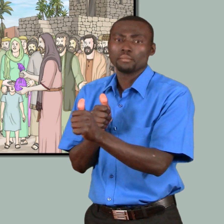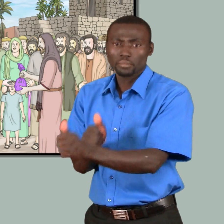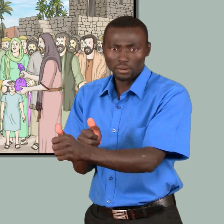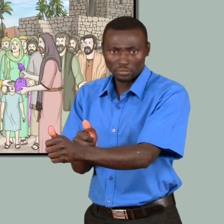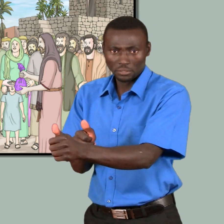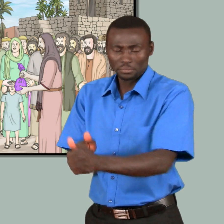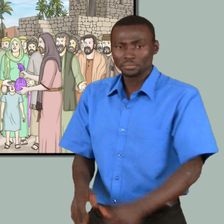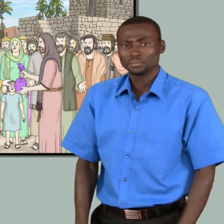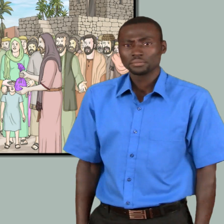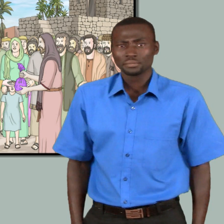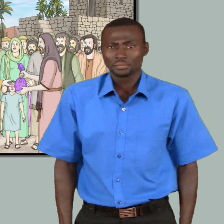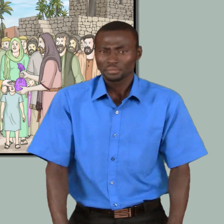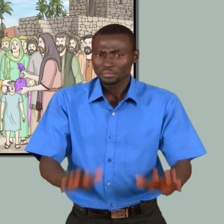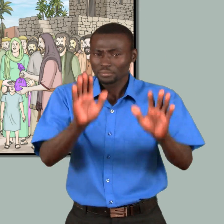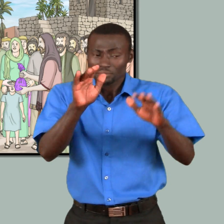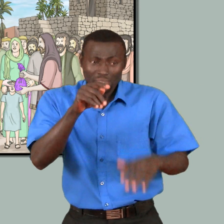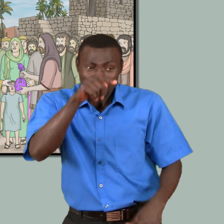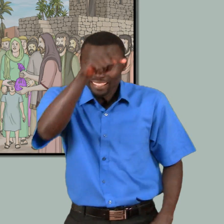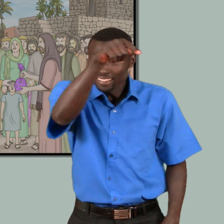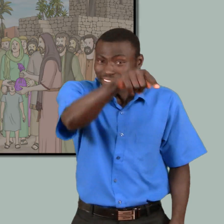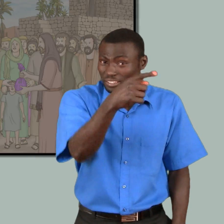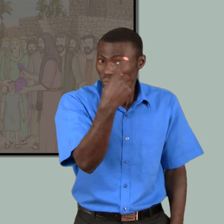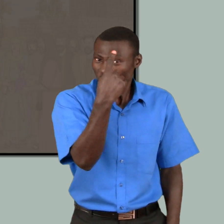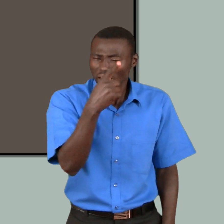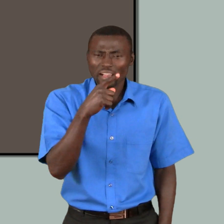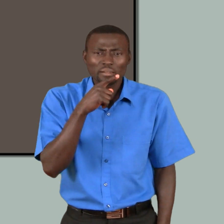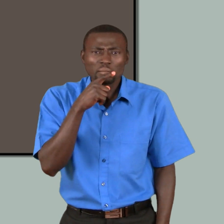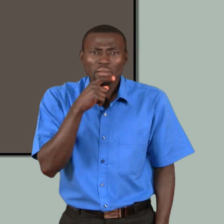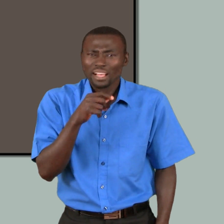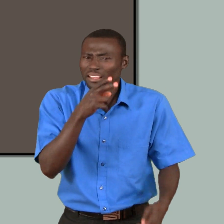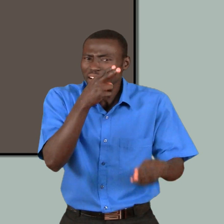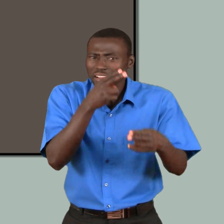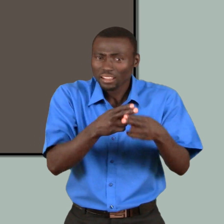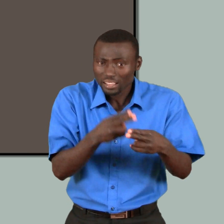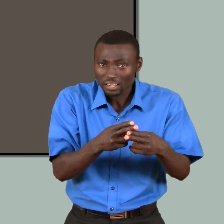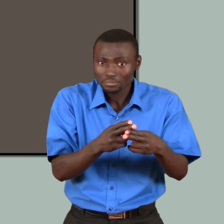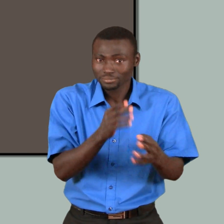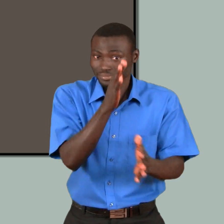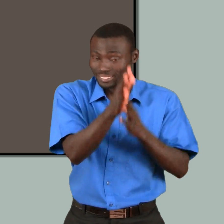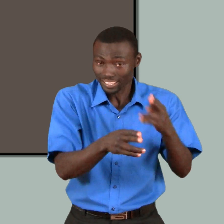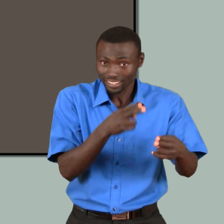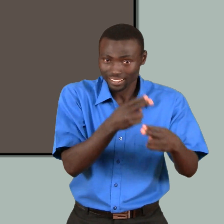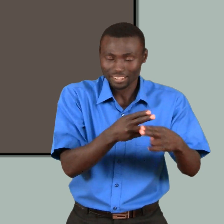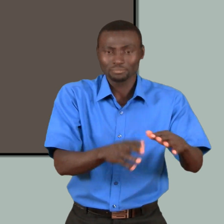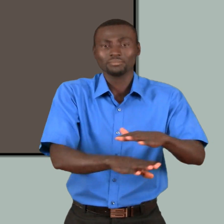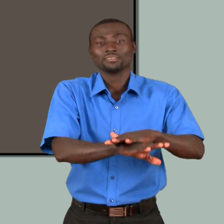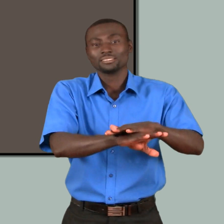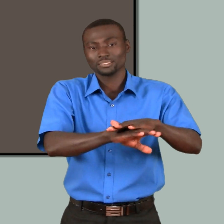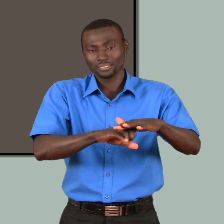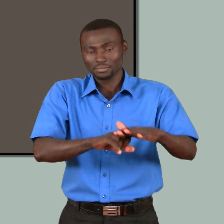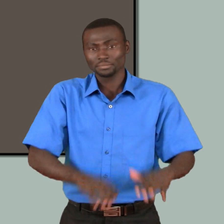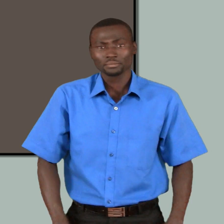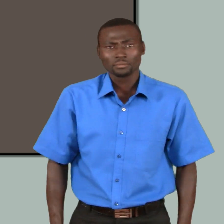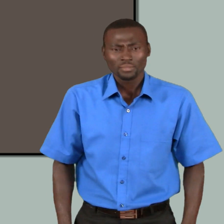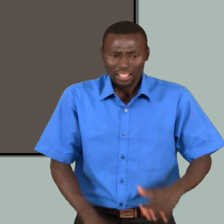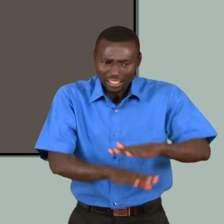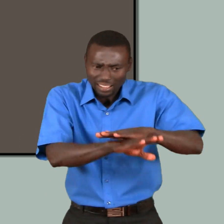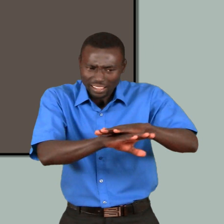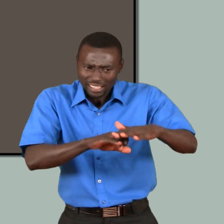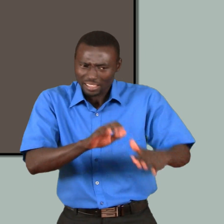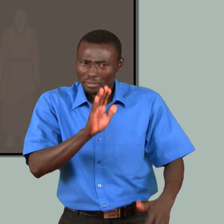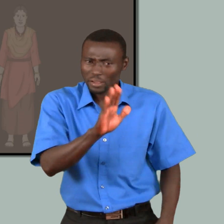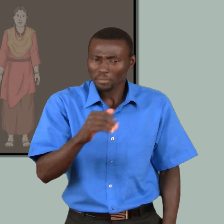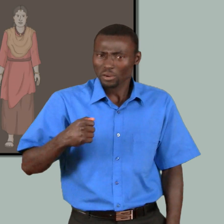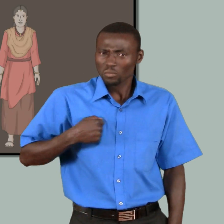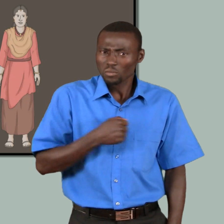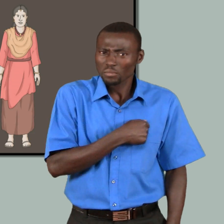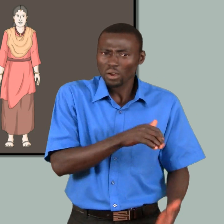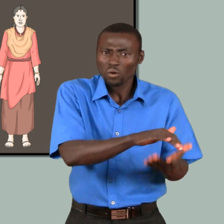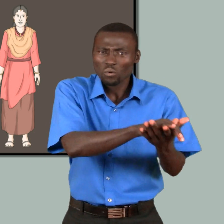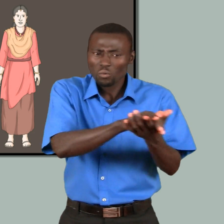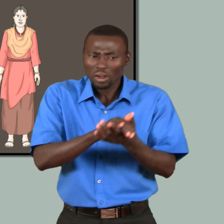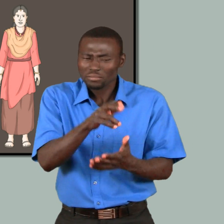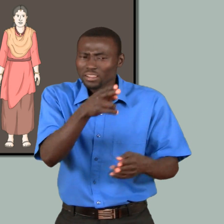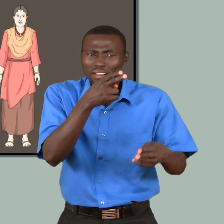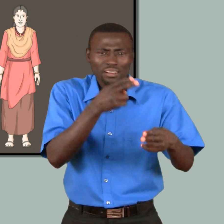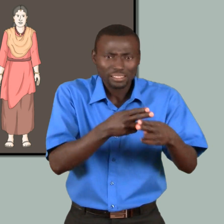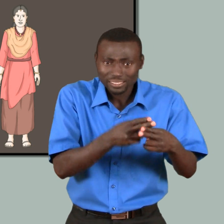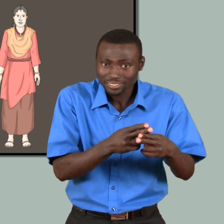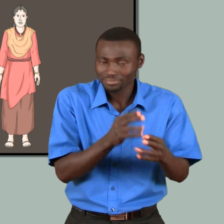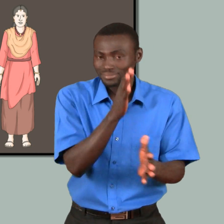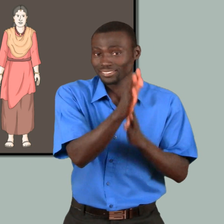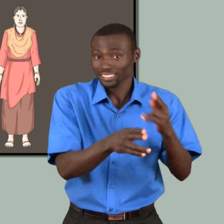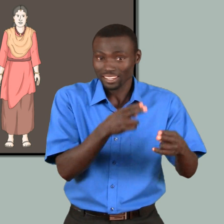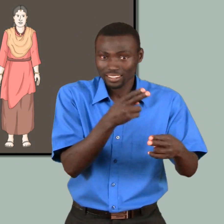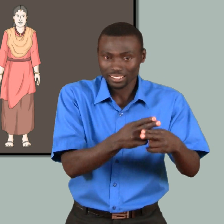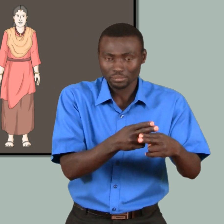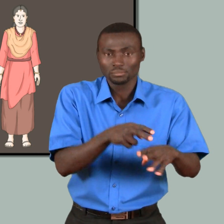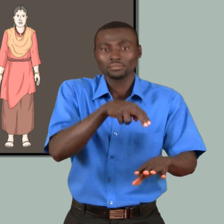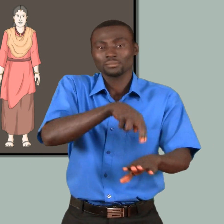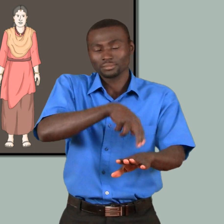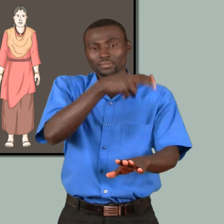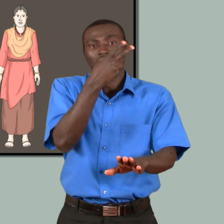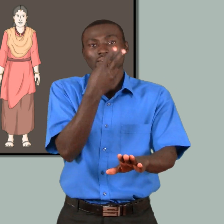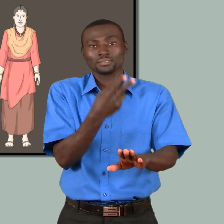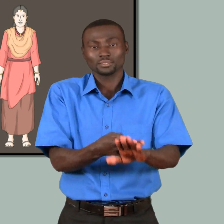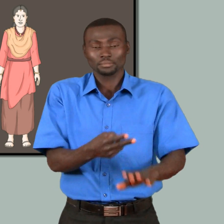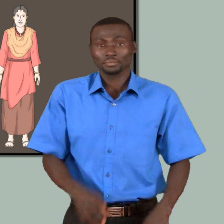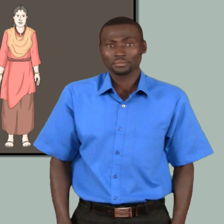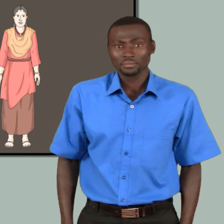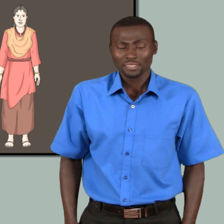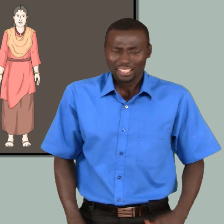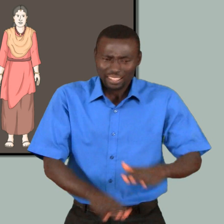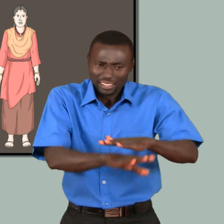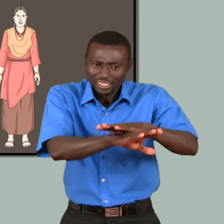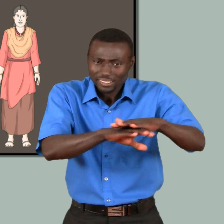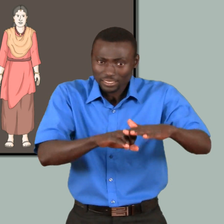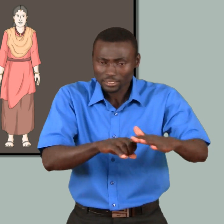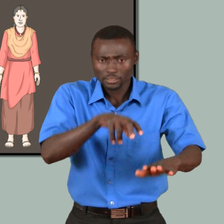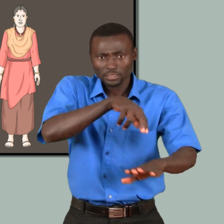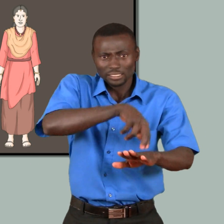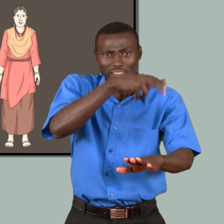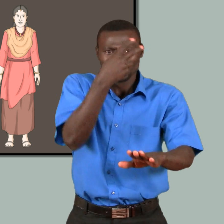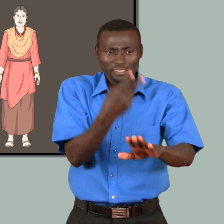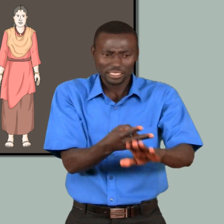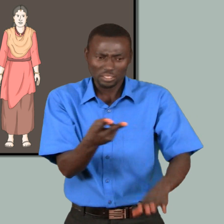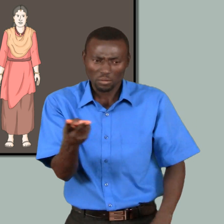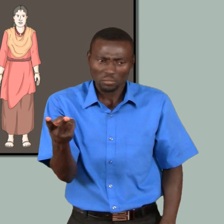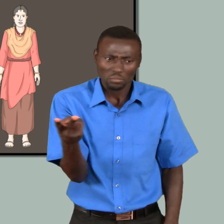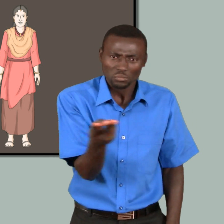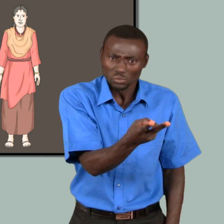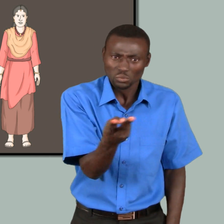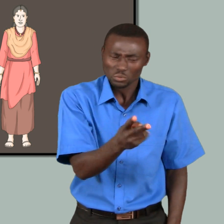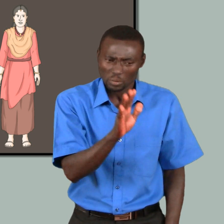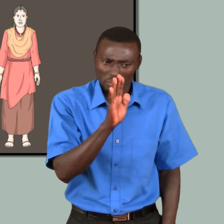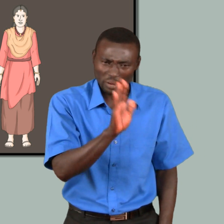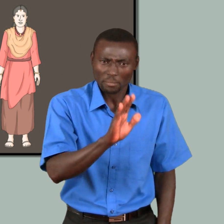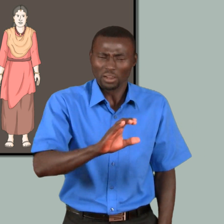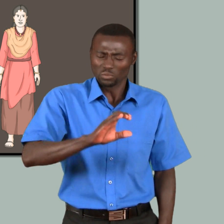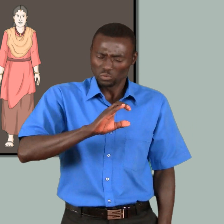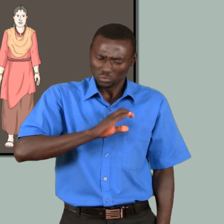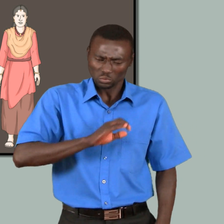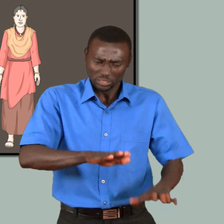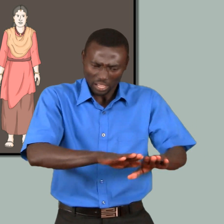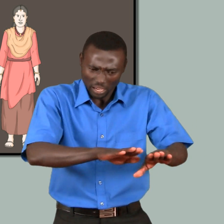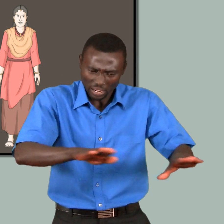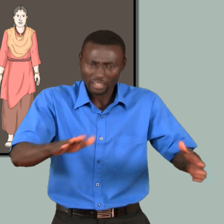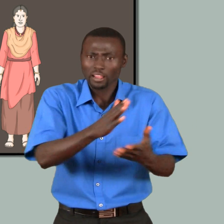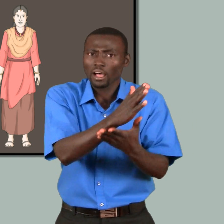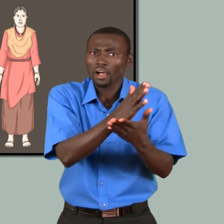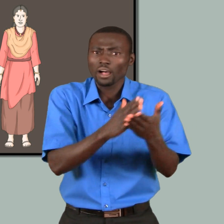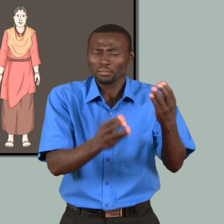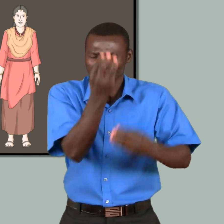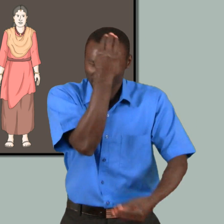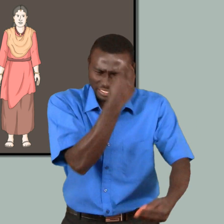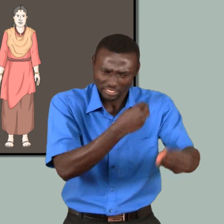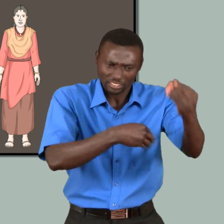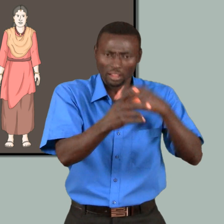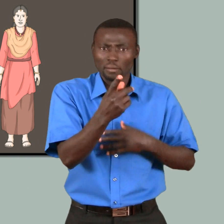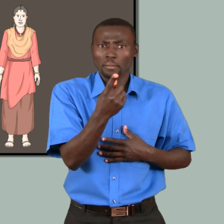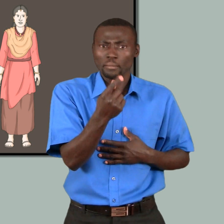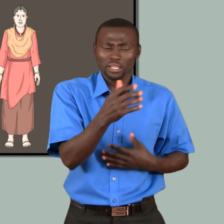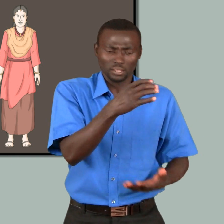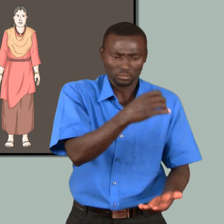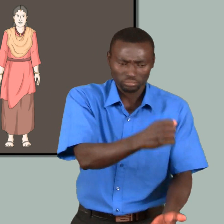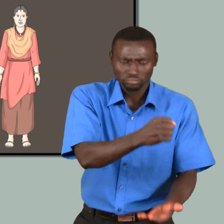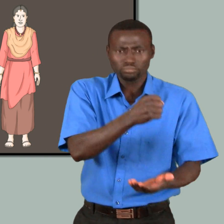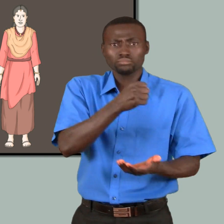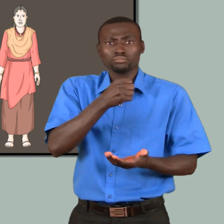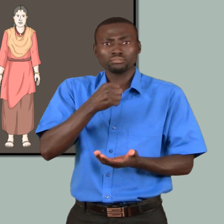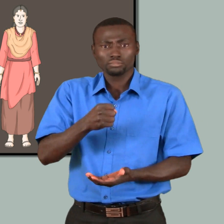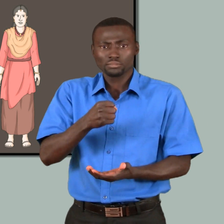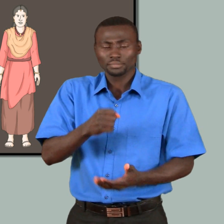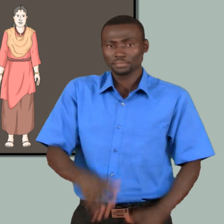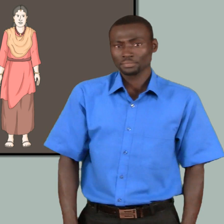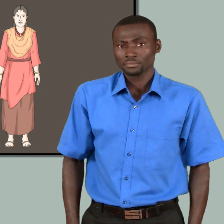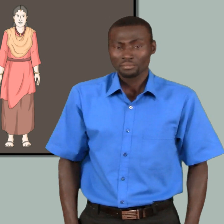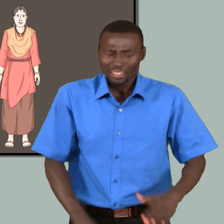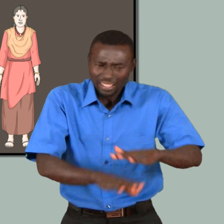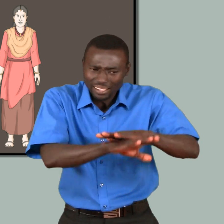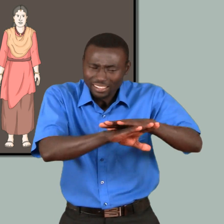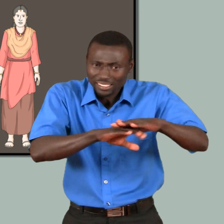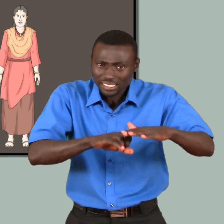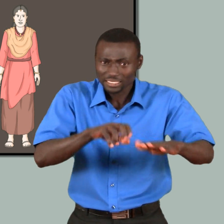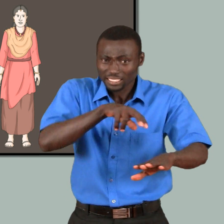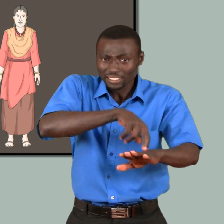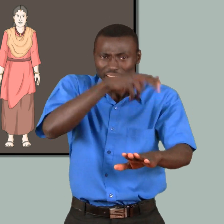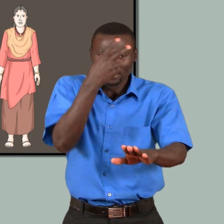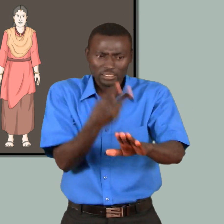Now a man named Ananias, together with his wife Sapphira, also sold a piece of property.